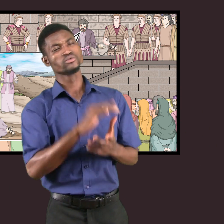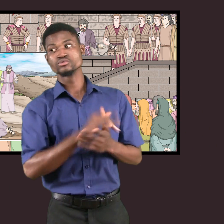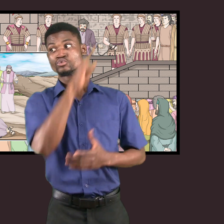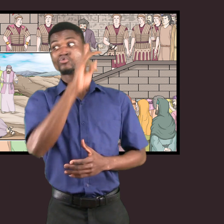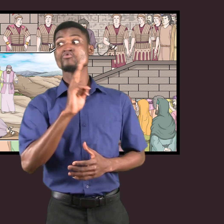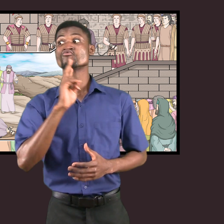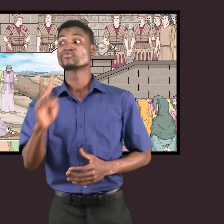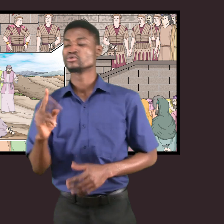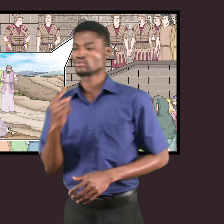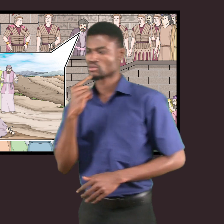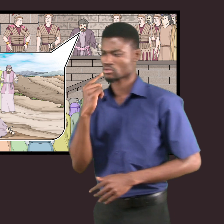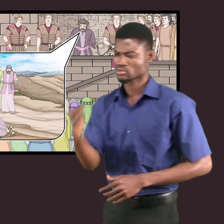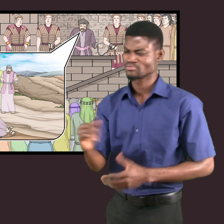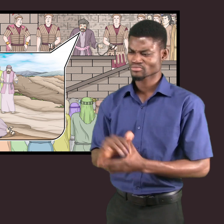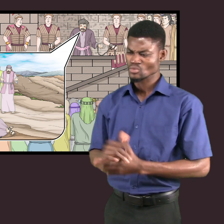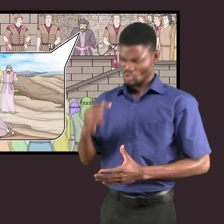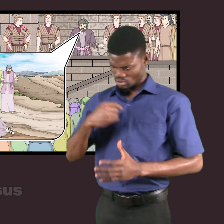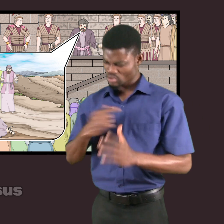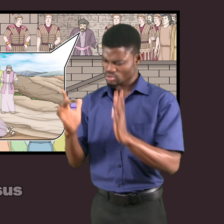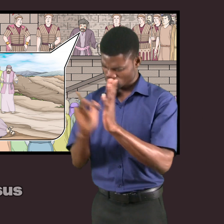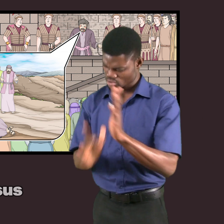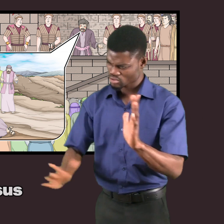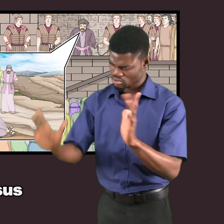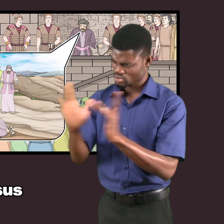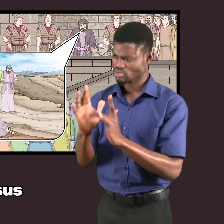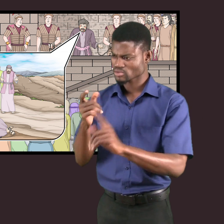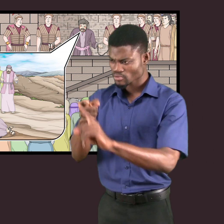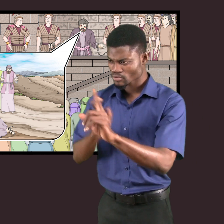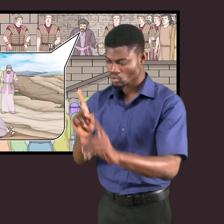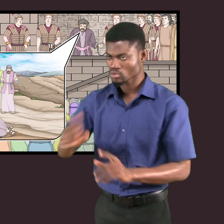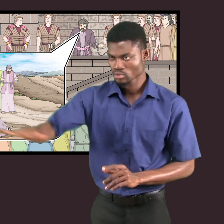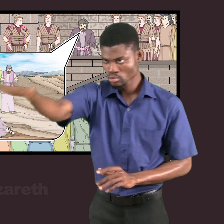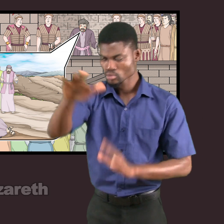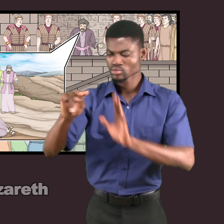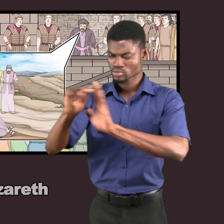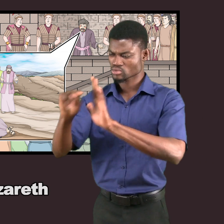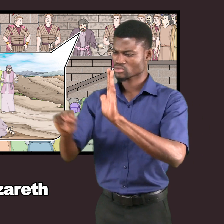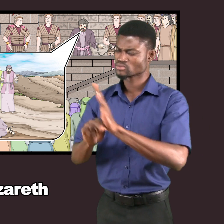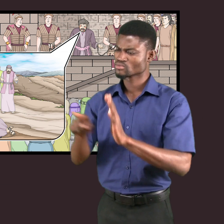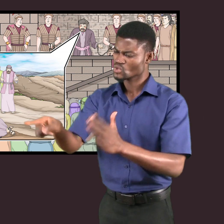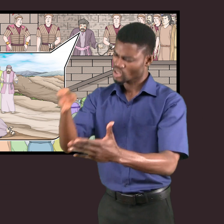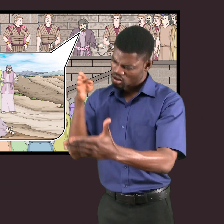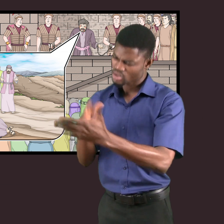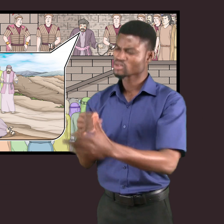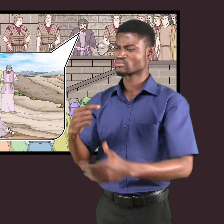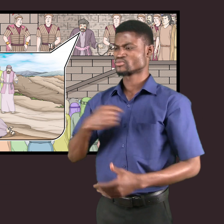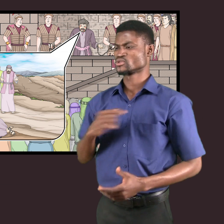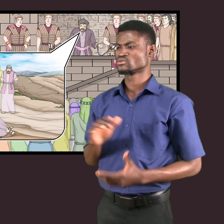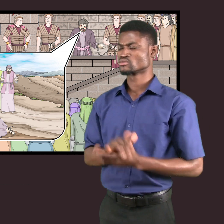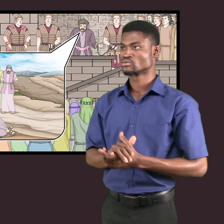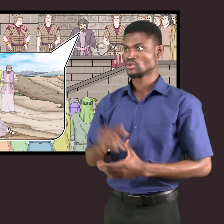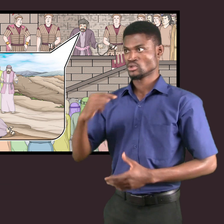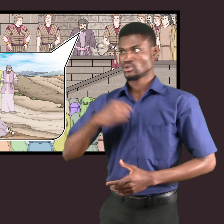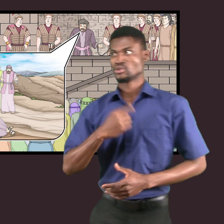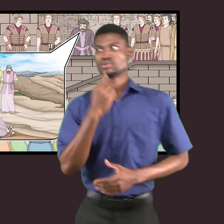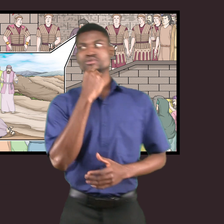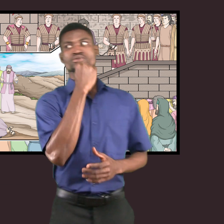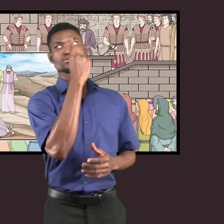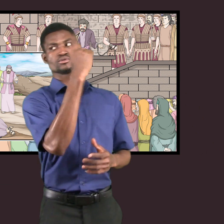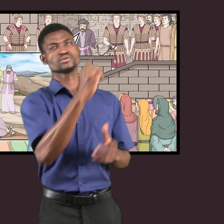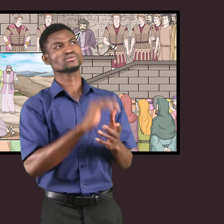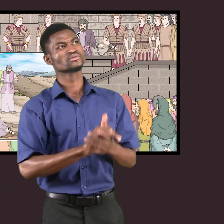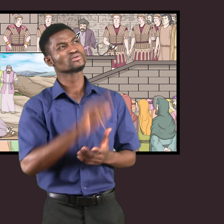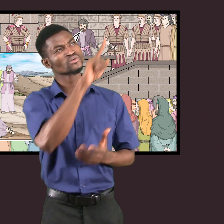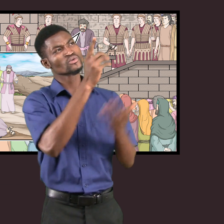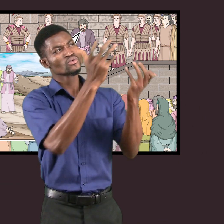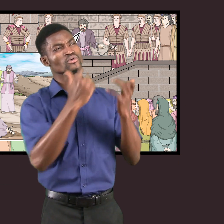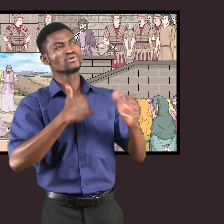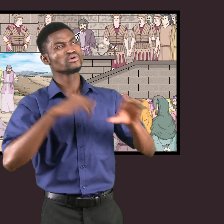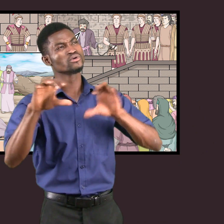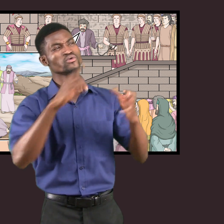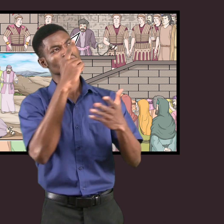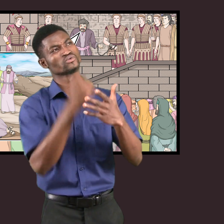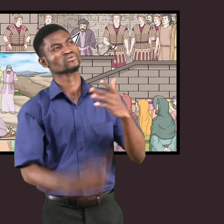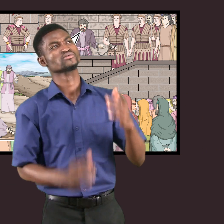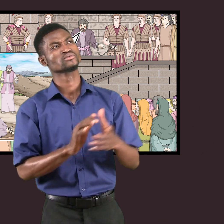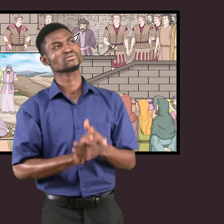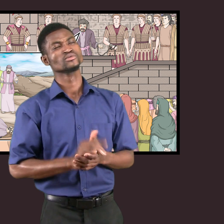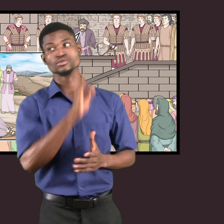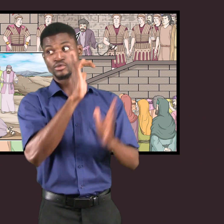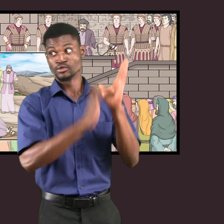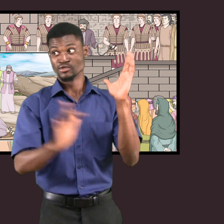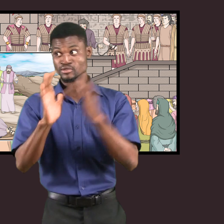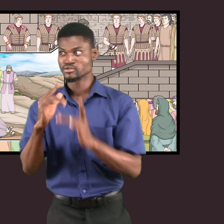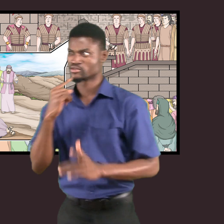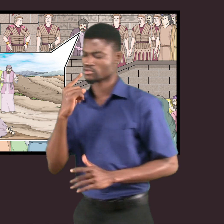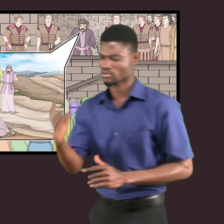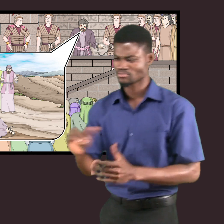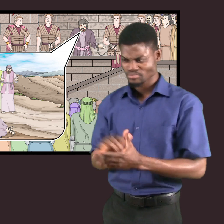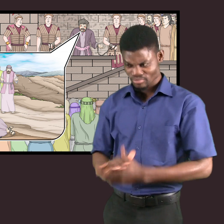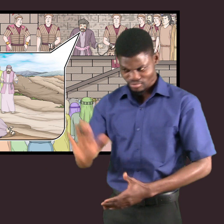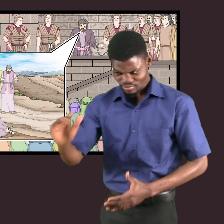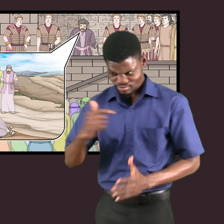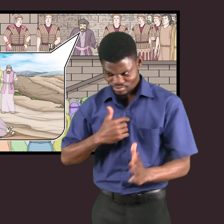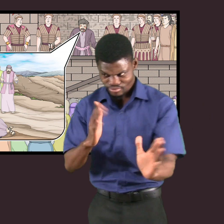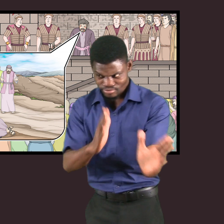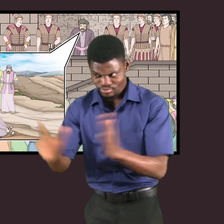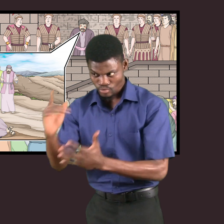‘I am Jesus of Nazareth, whom you are persecuting,’ He replied.